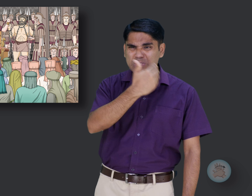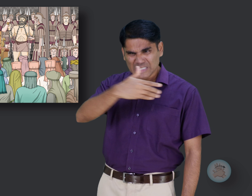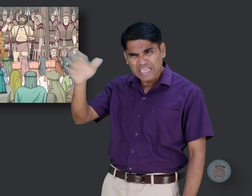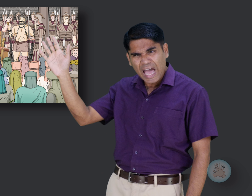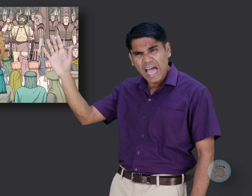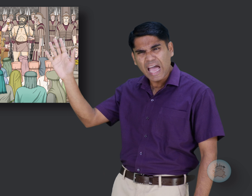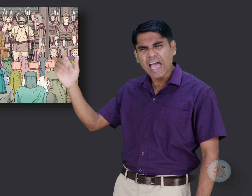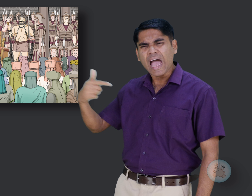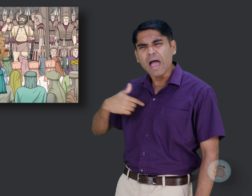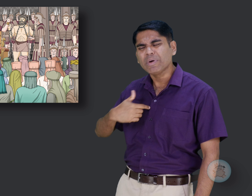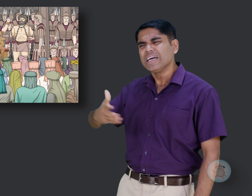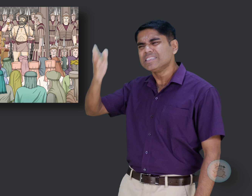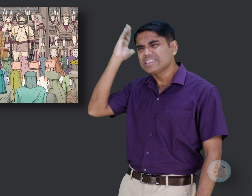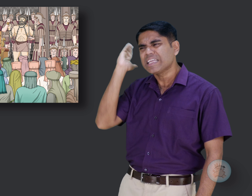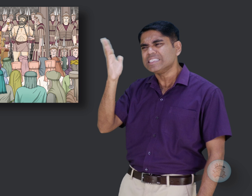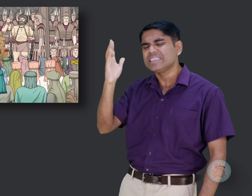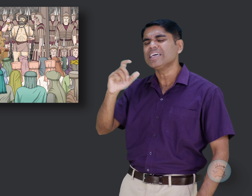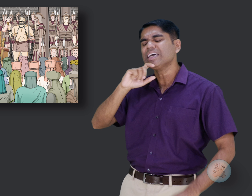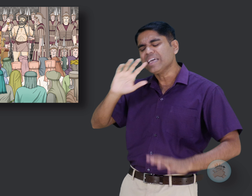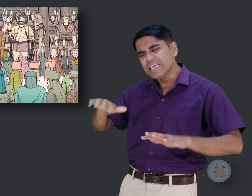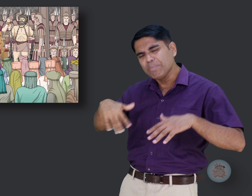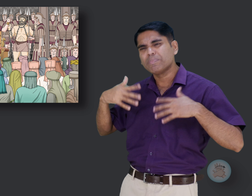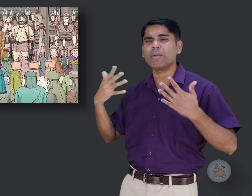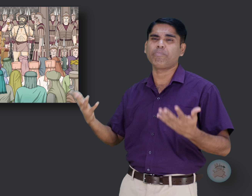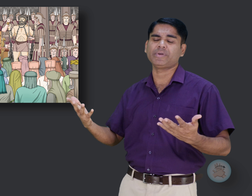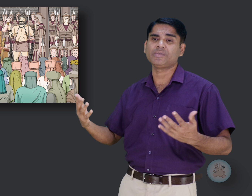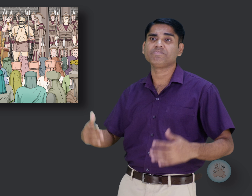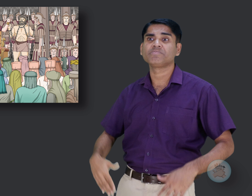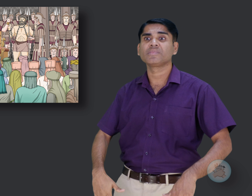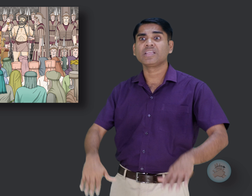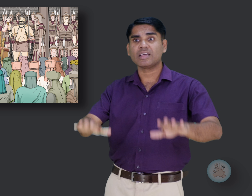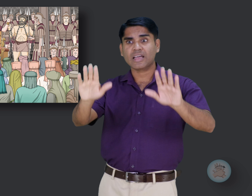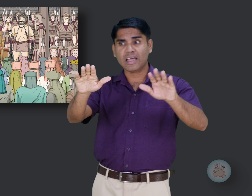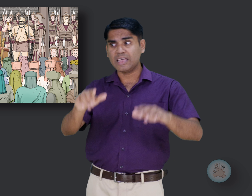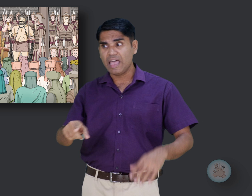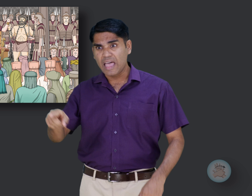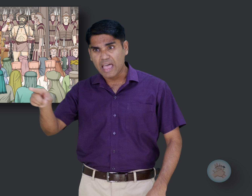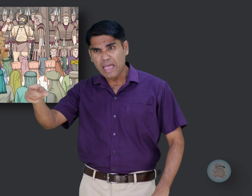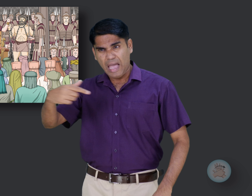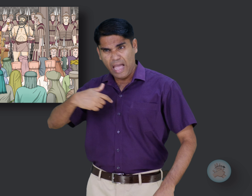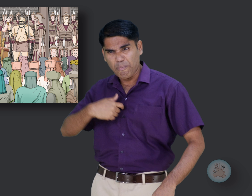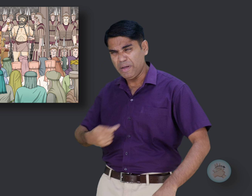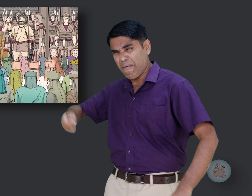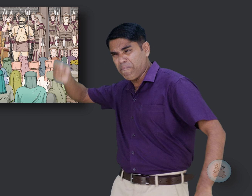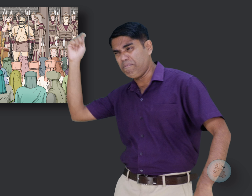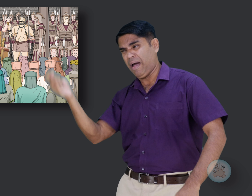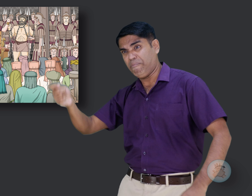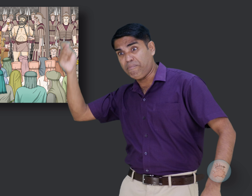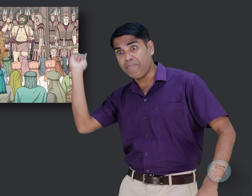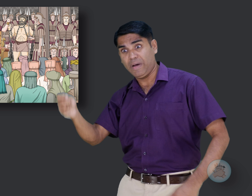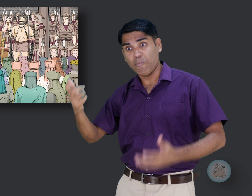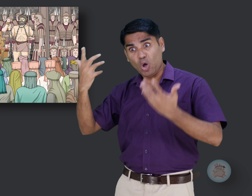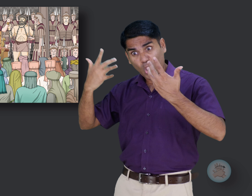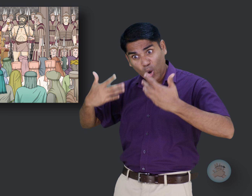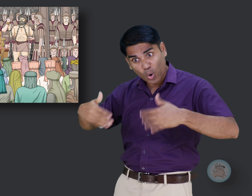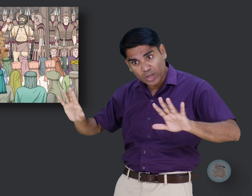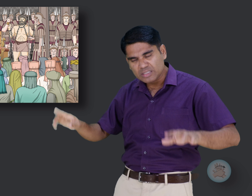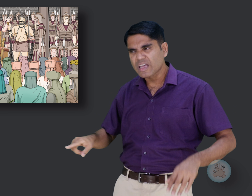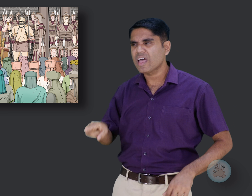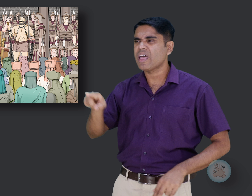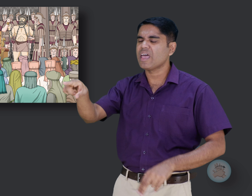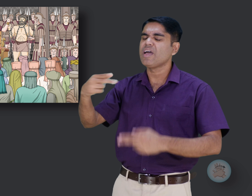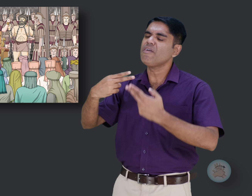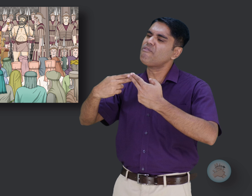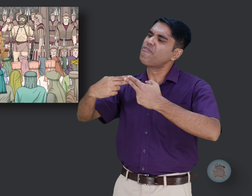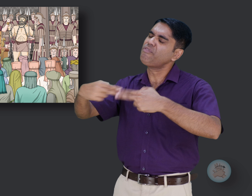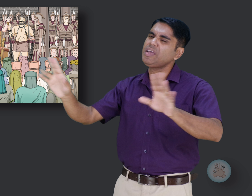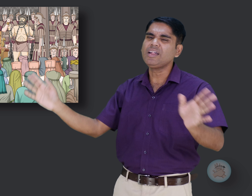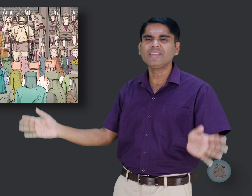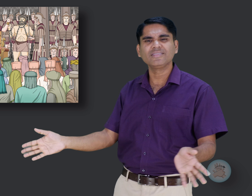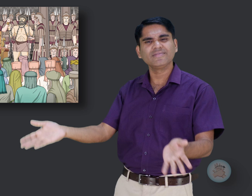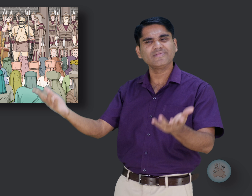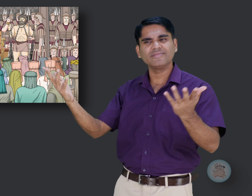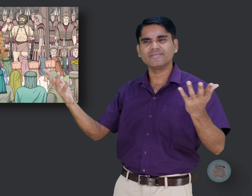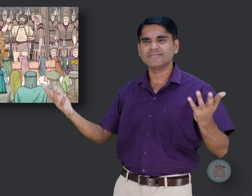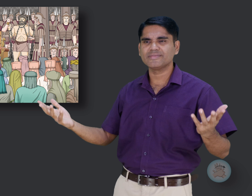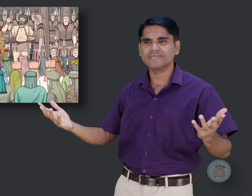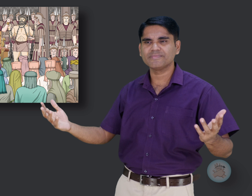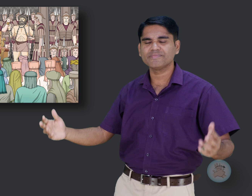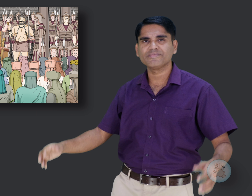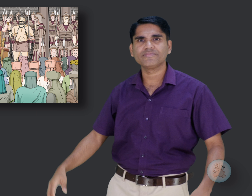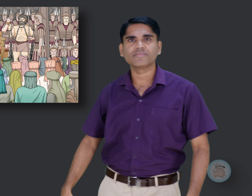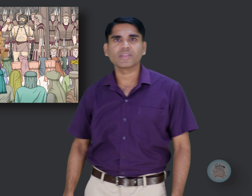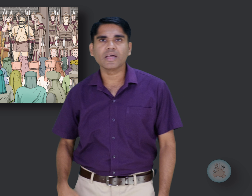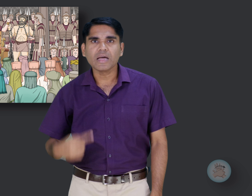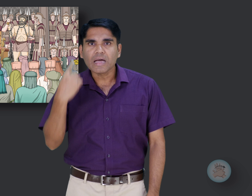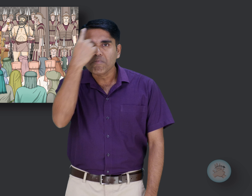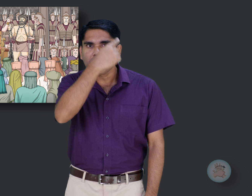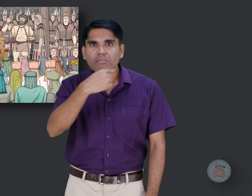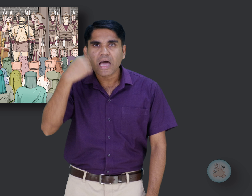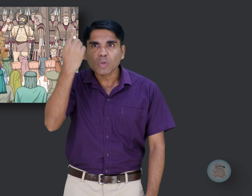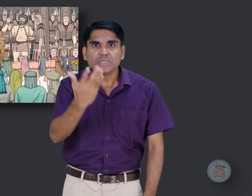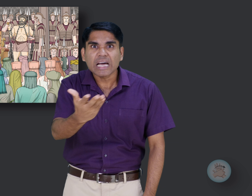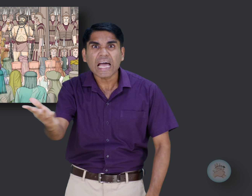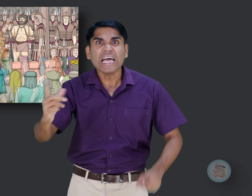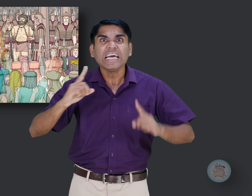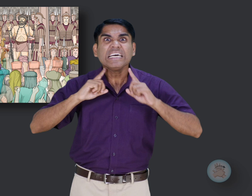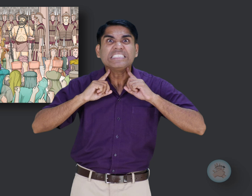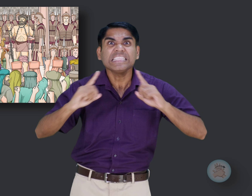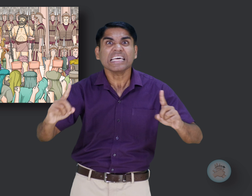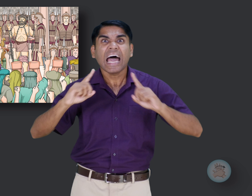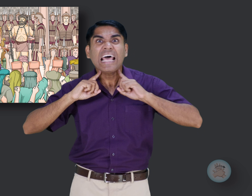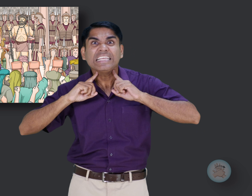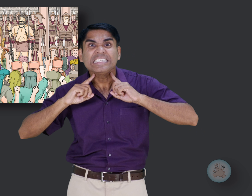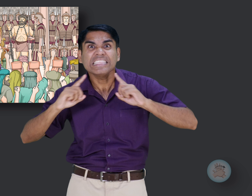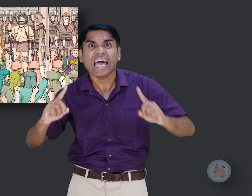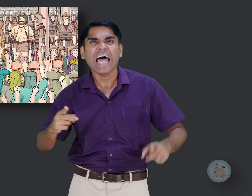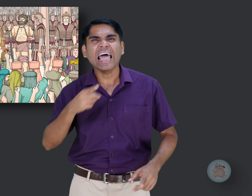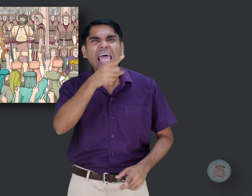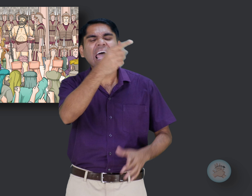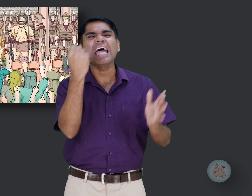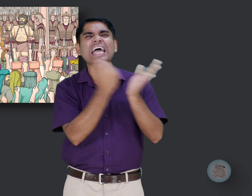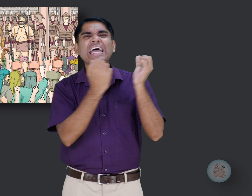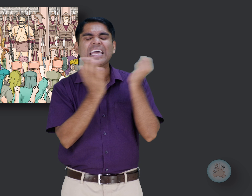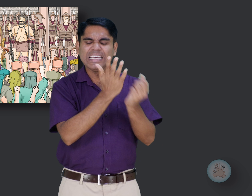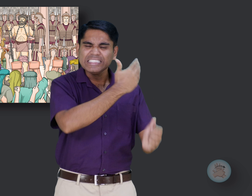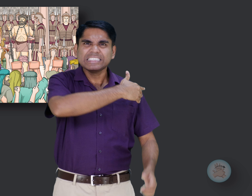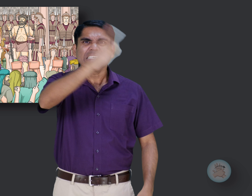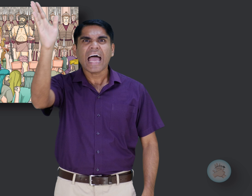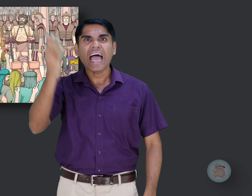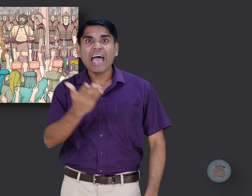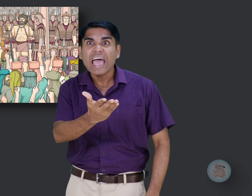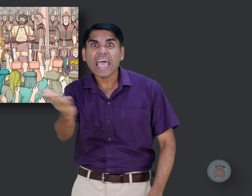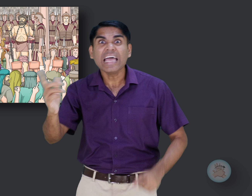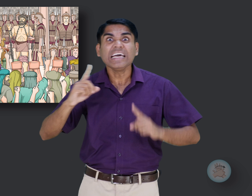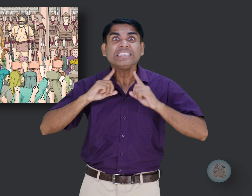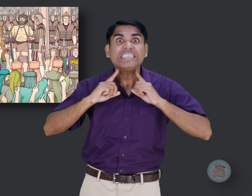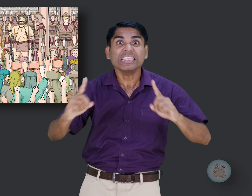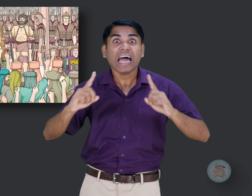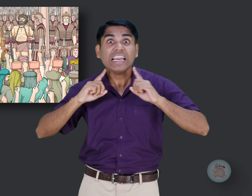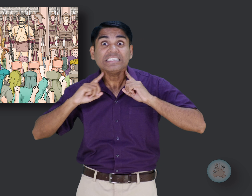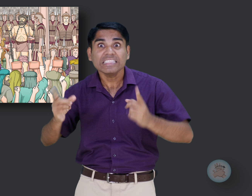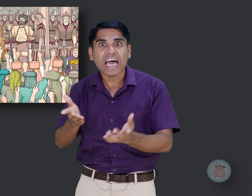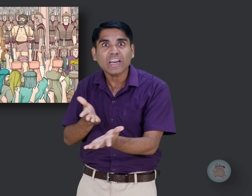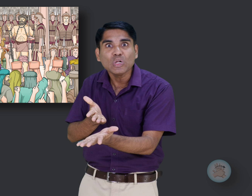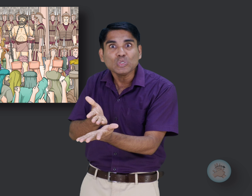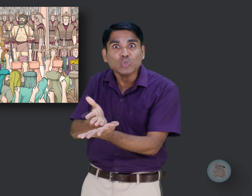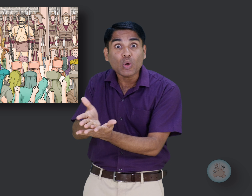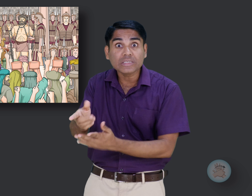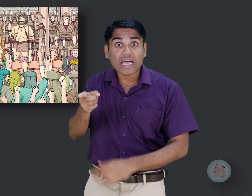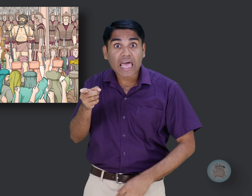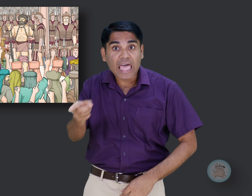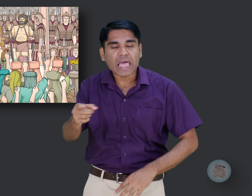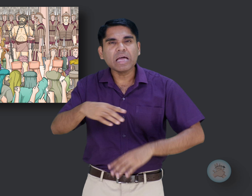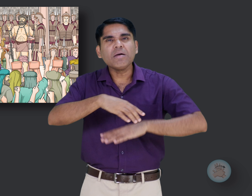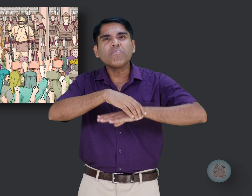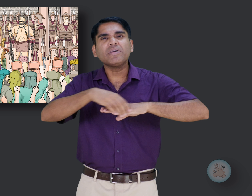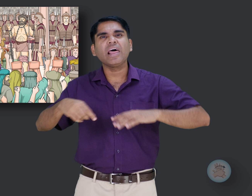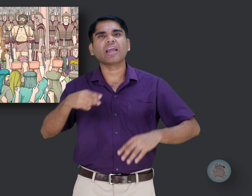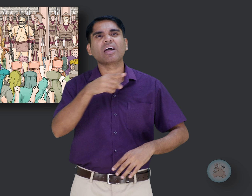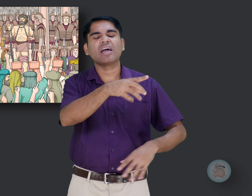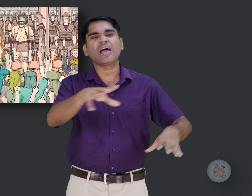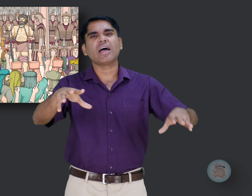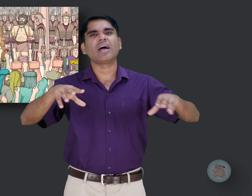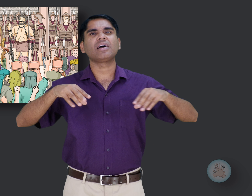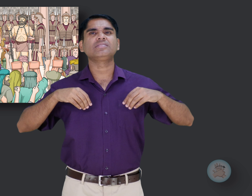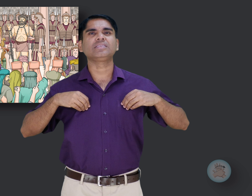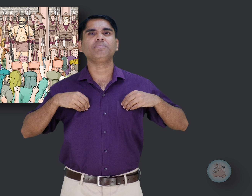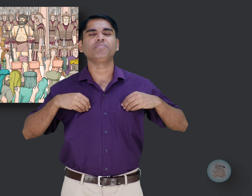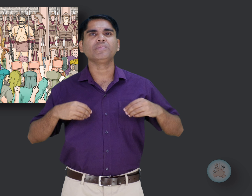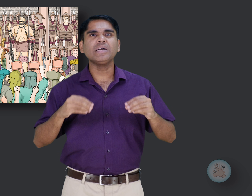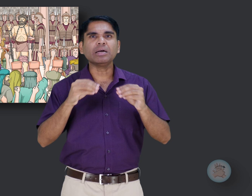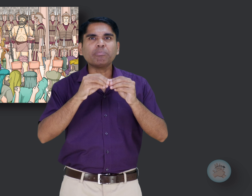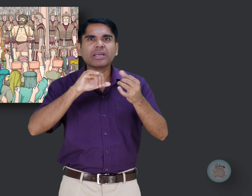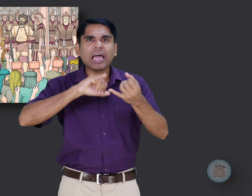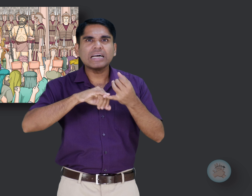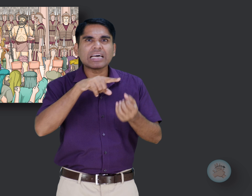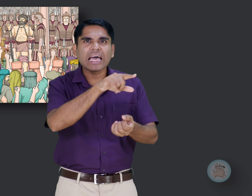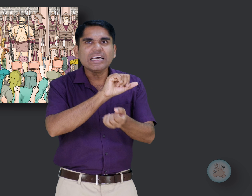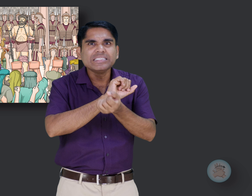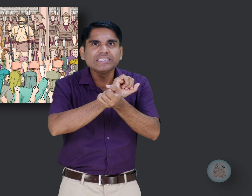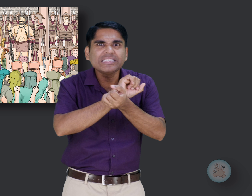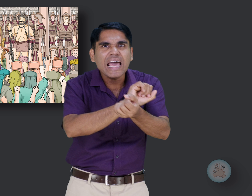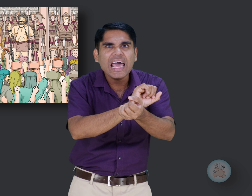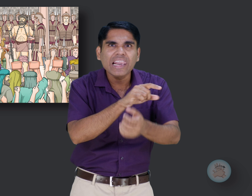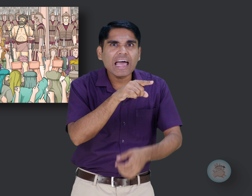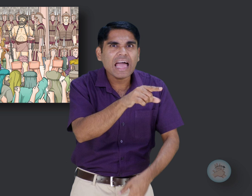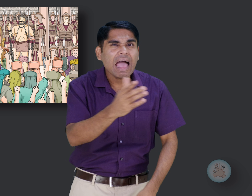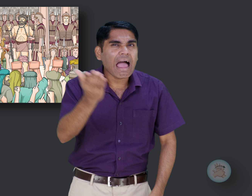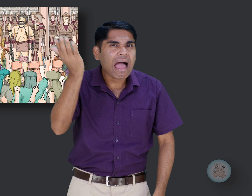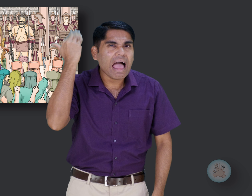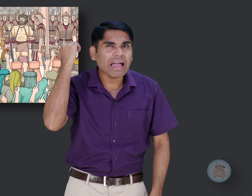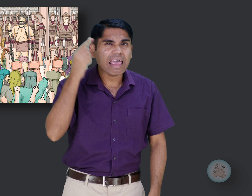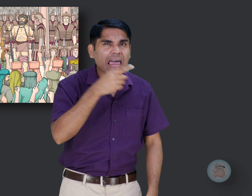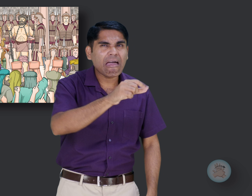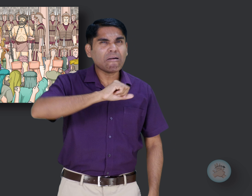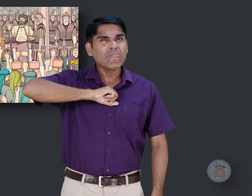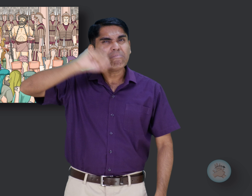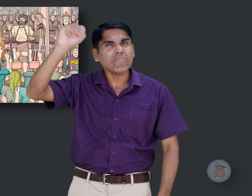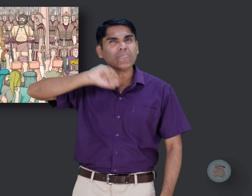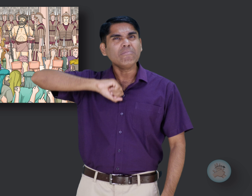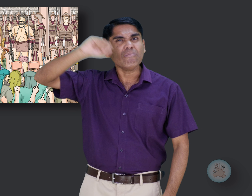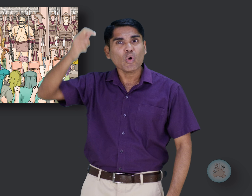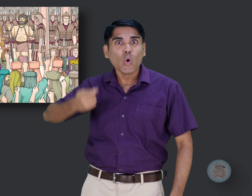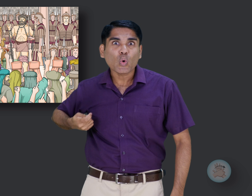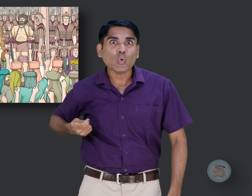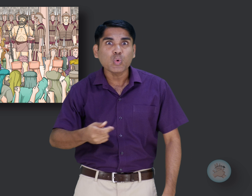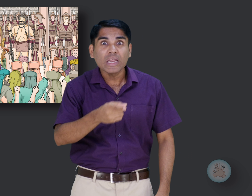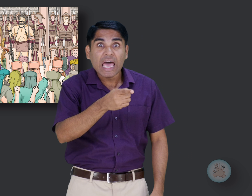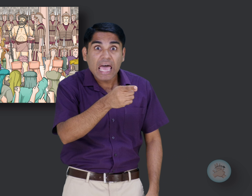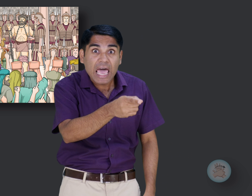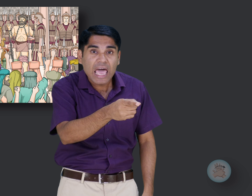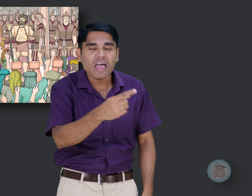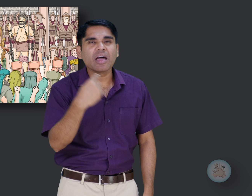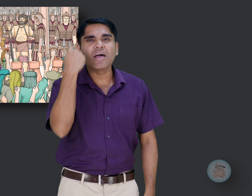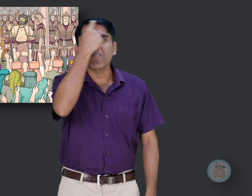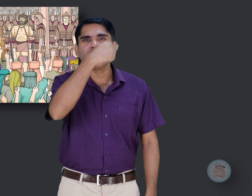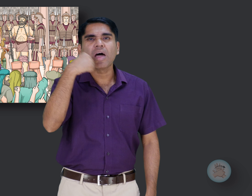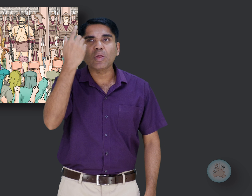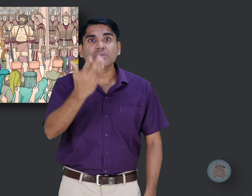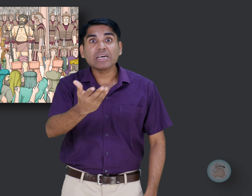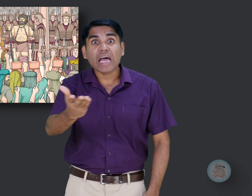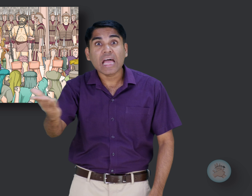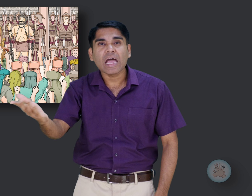But they were insistent, demanding with loud voices for Jesus to be crucified. And their clamor prevailed.